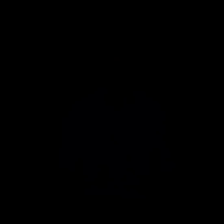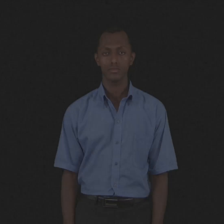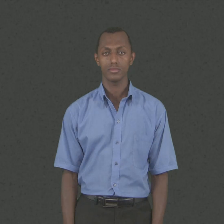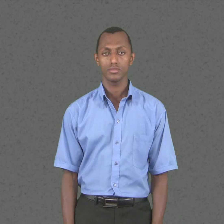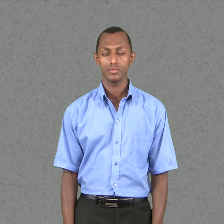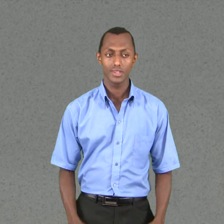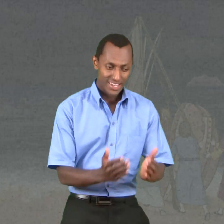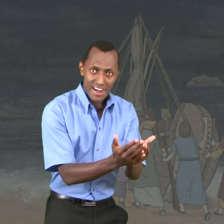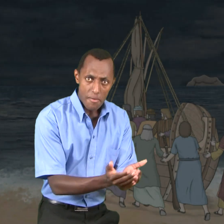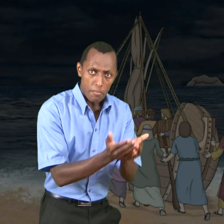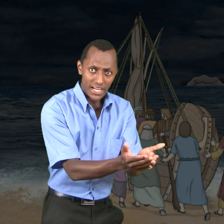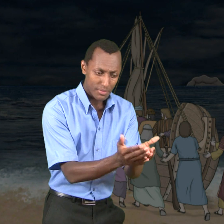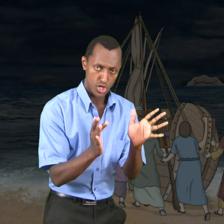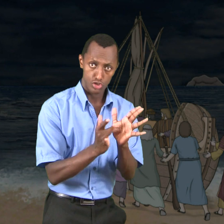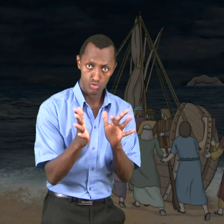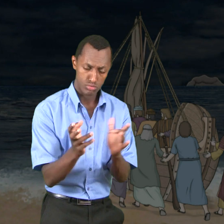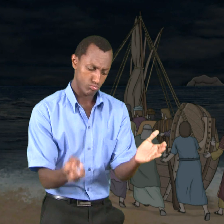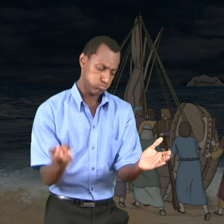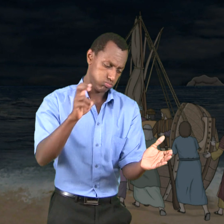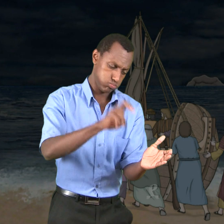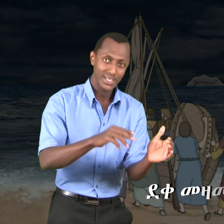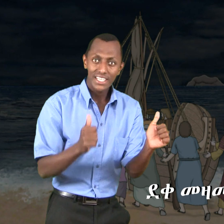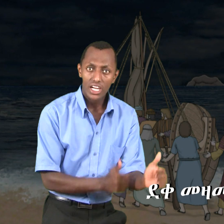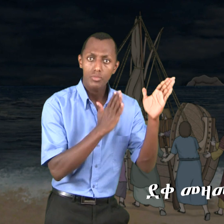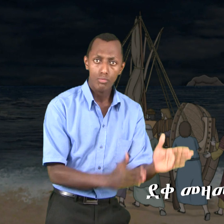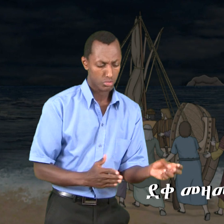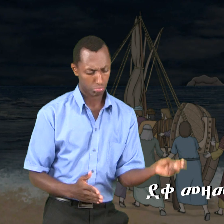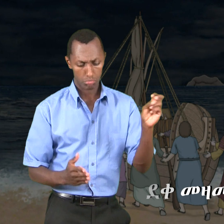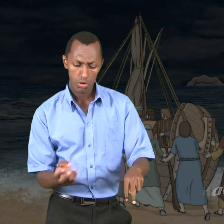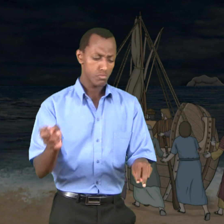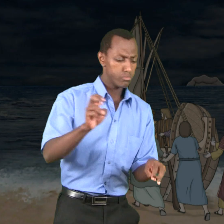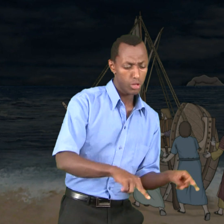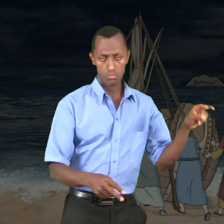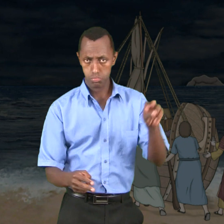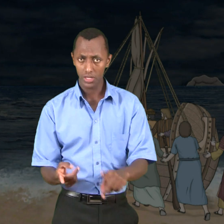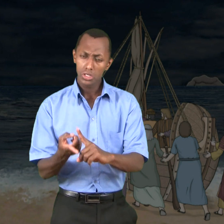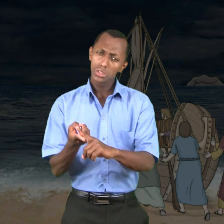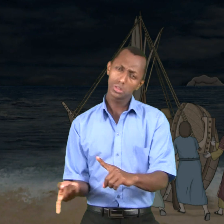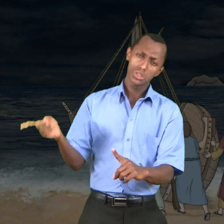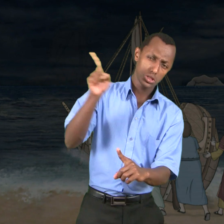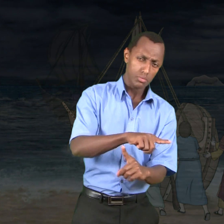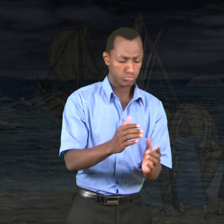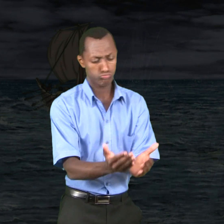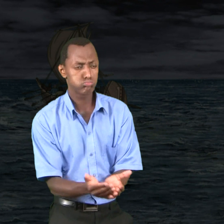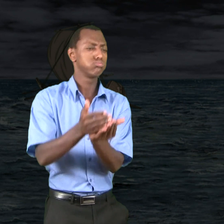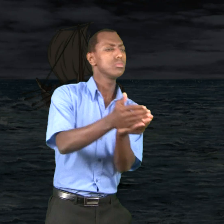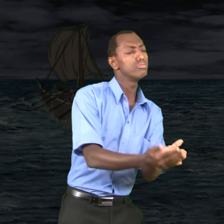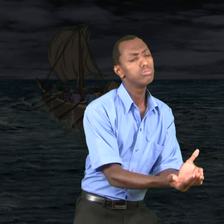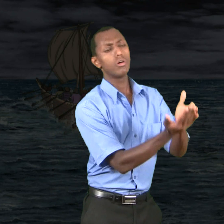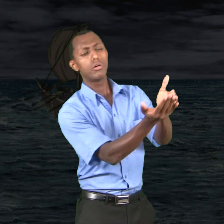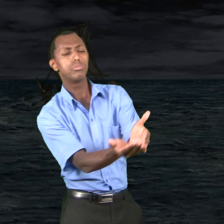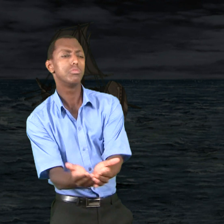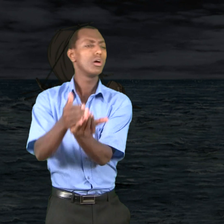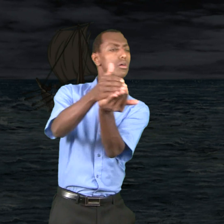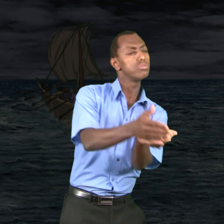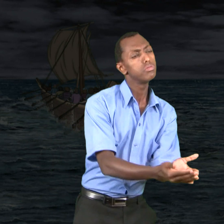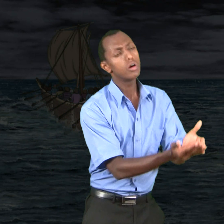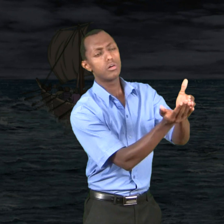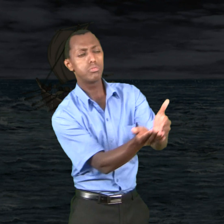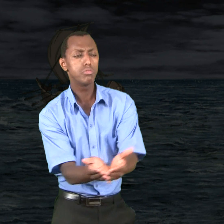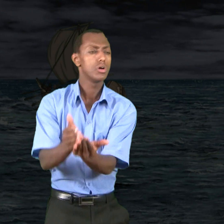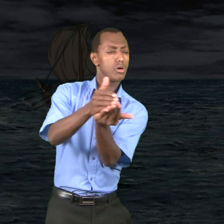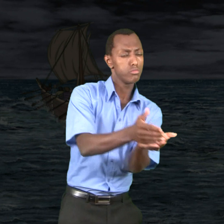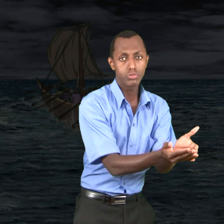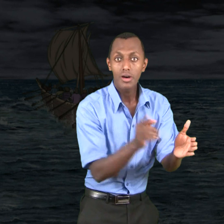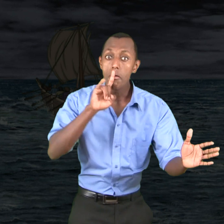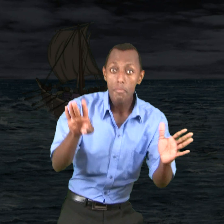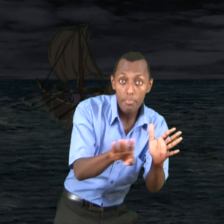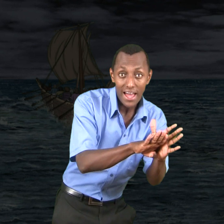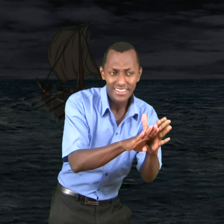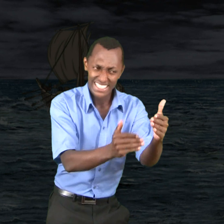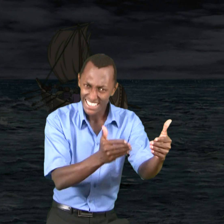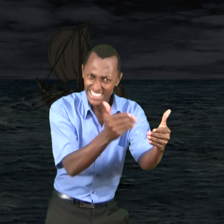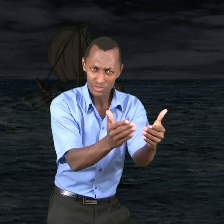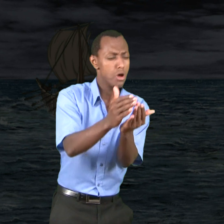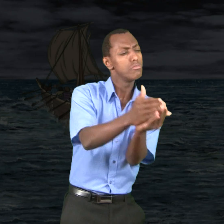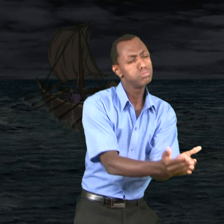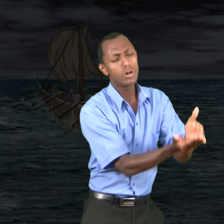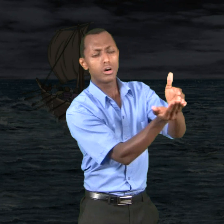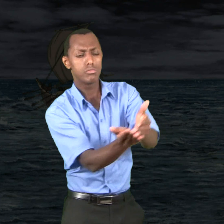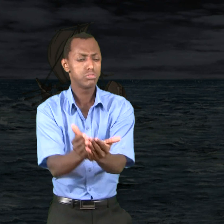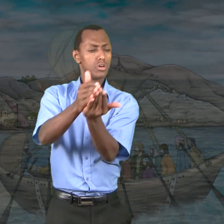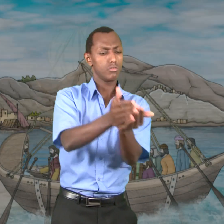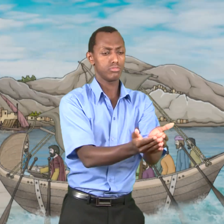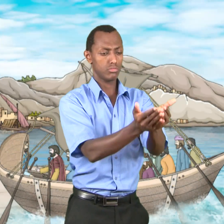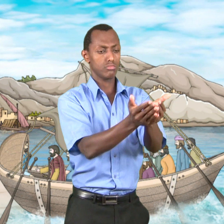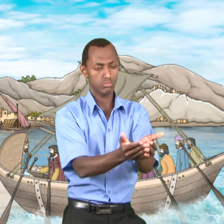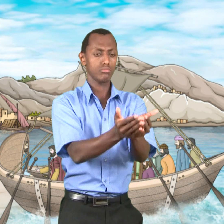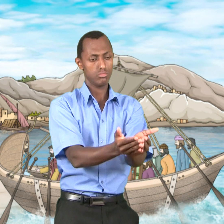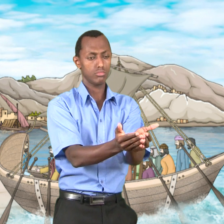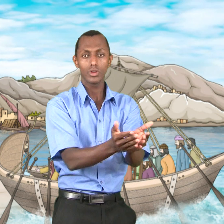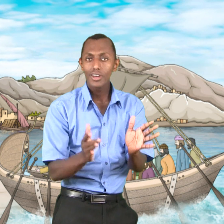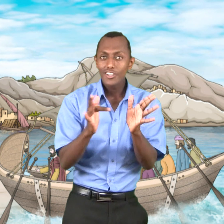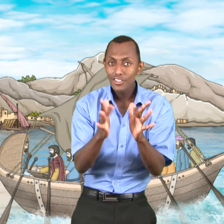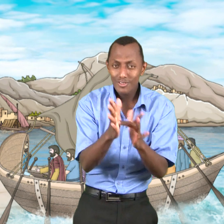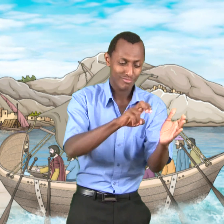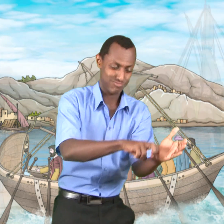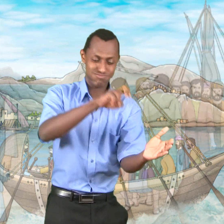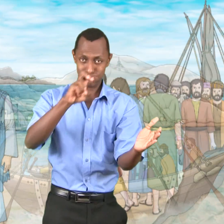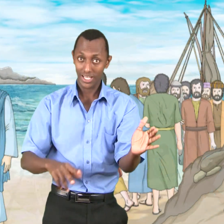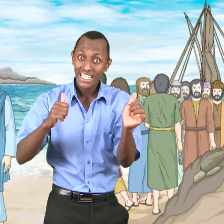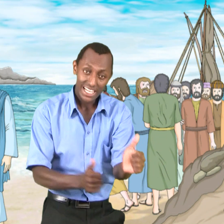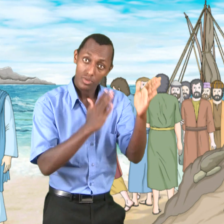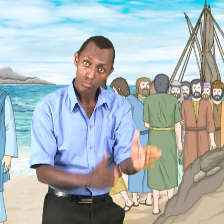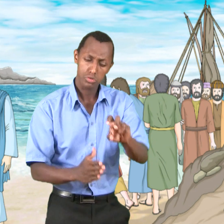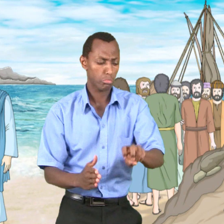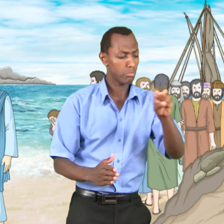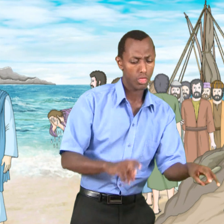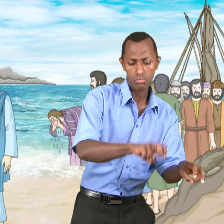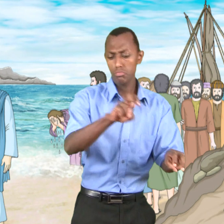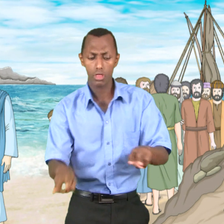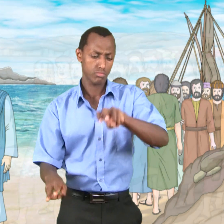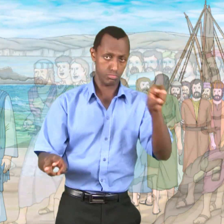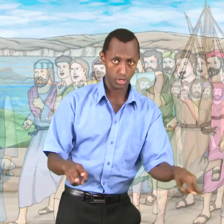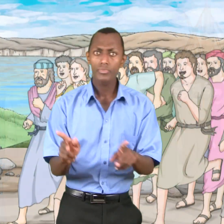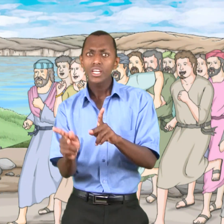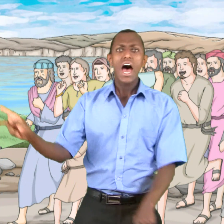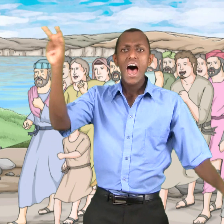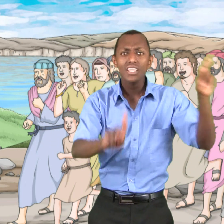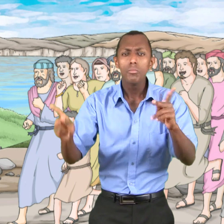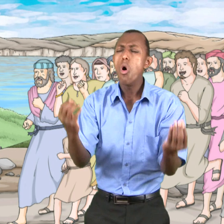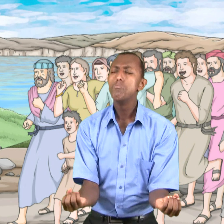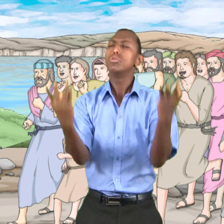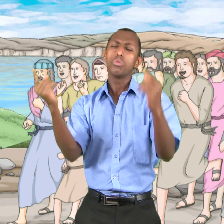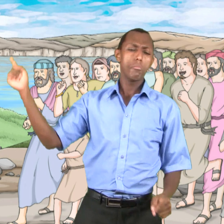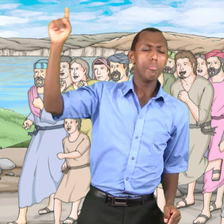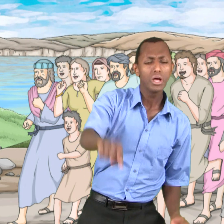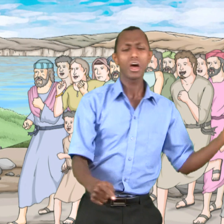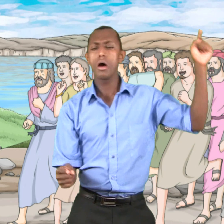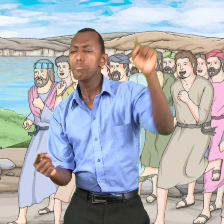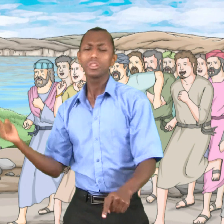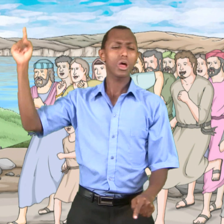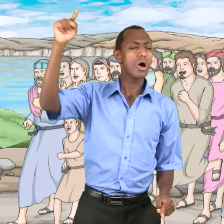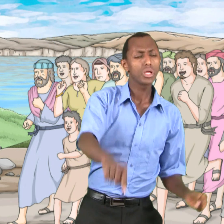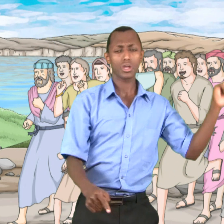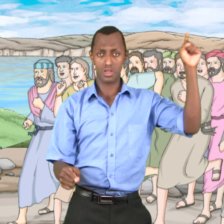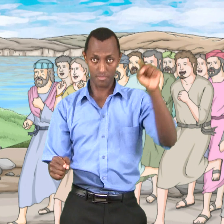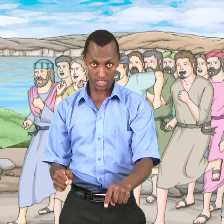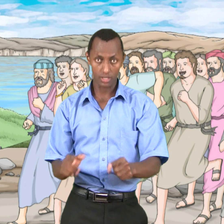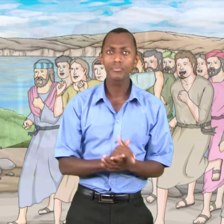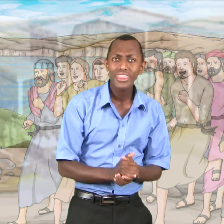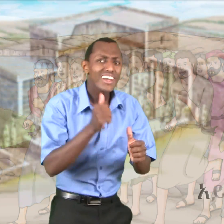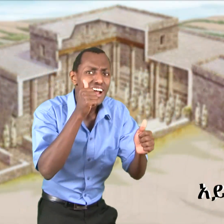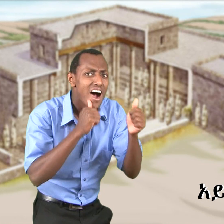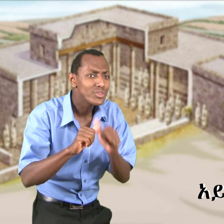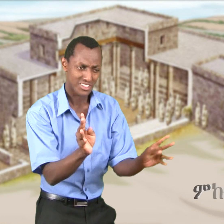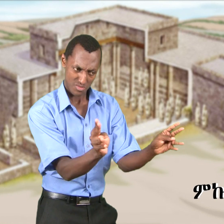When Jesus had again crossed by boat to the other side, a large crowd gathered around Him beside the sea.